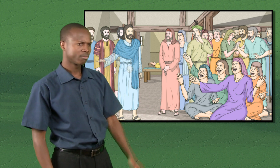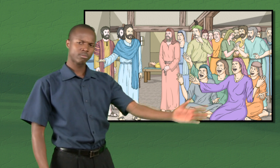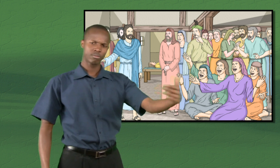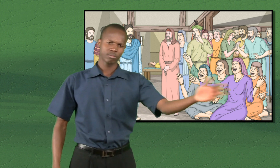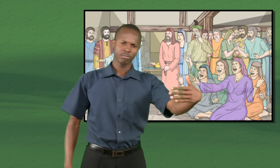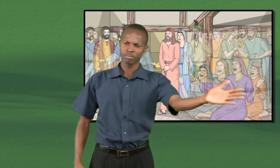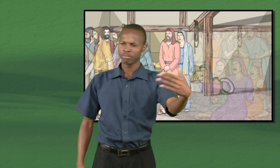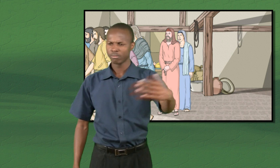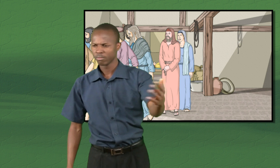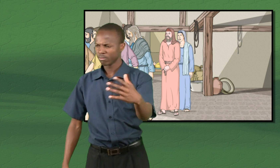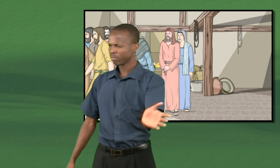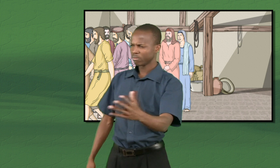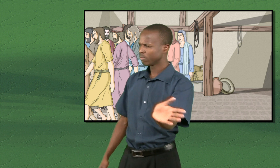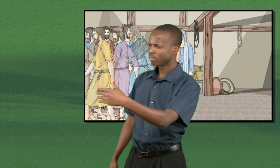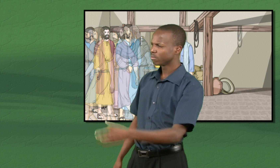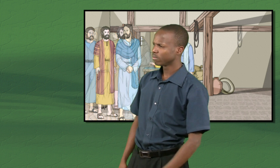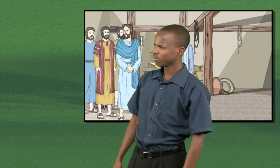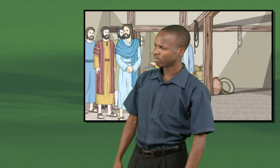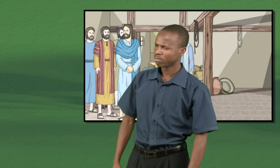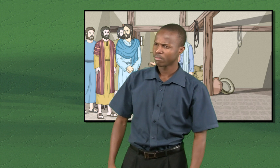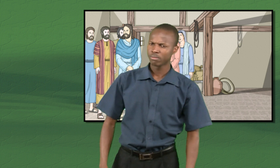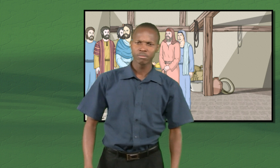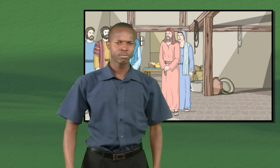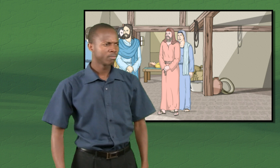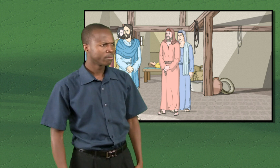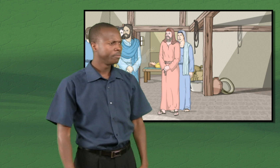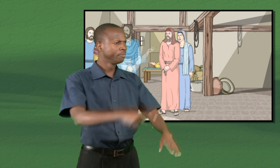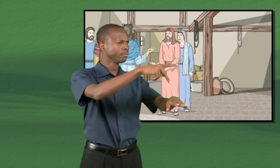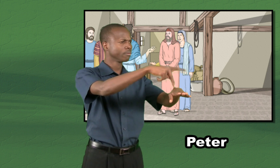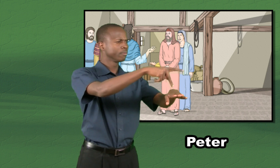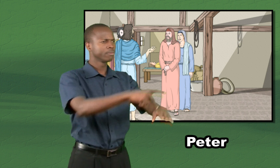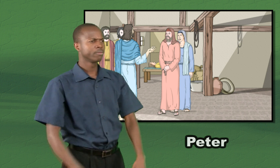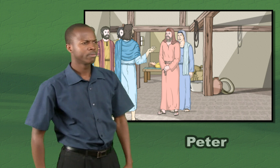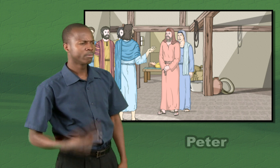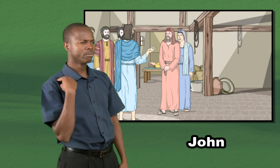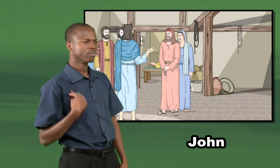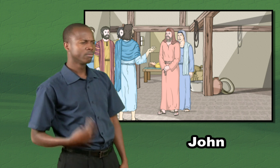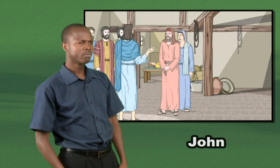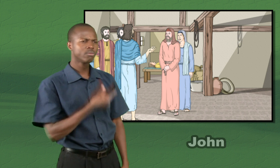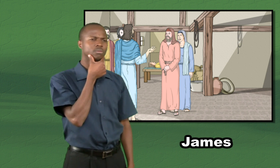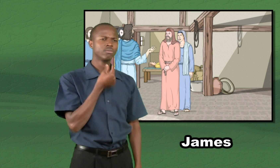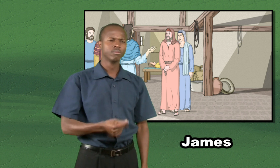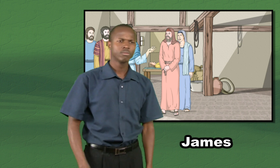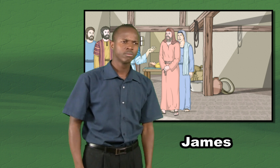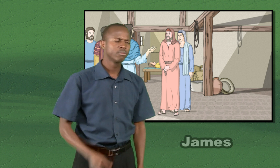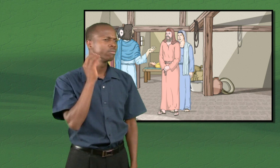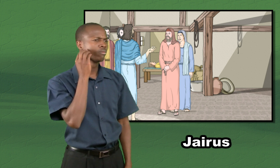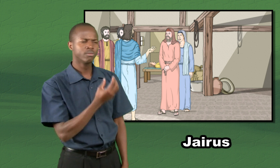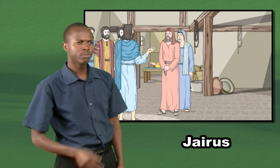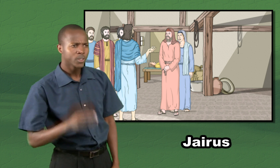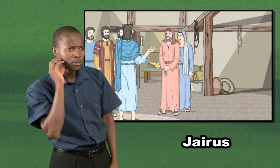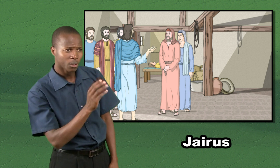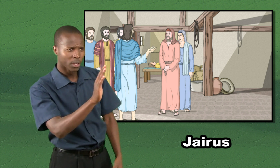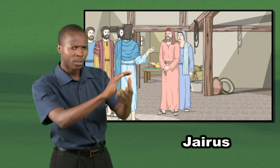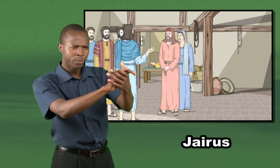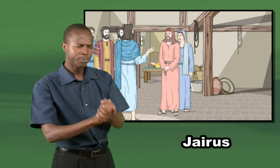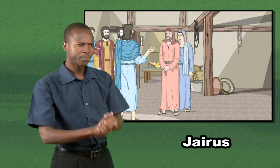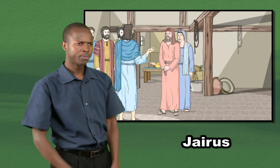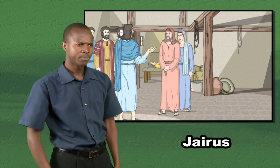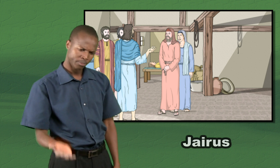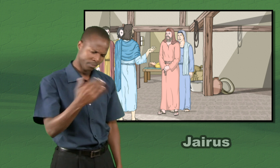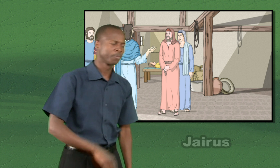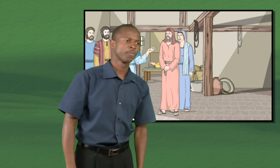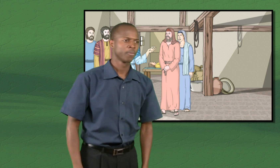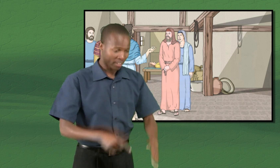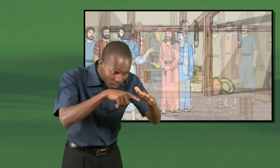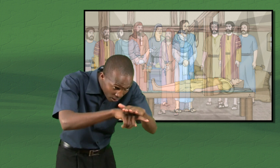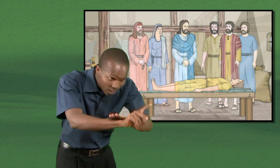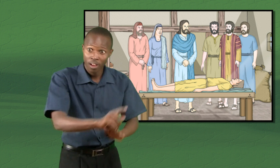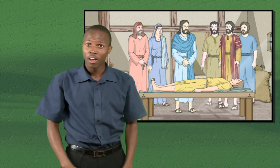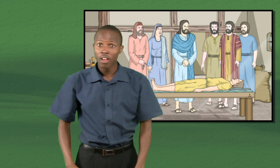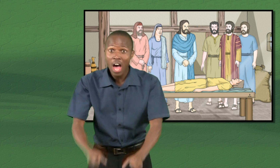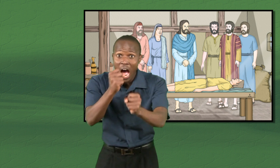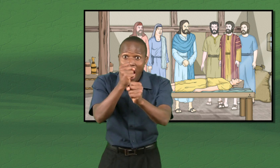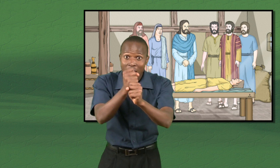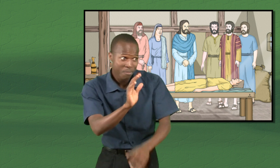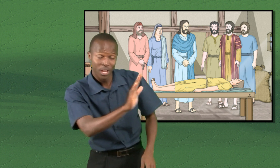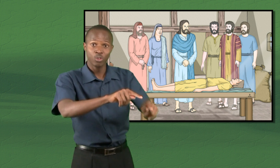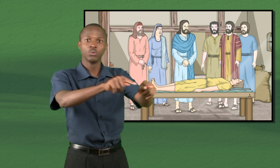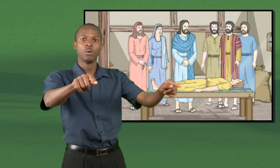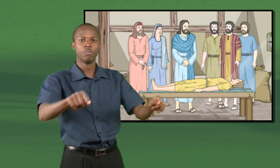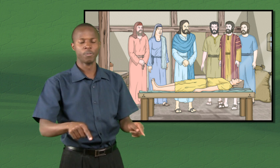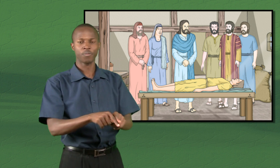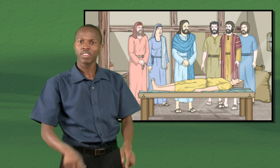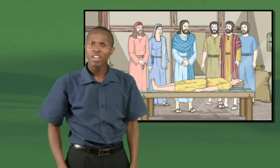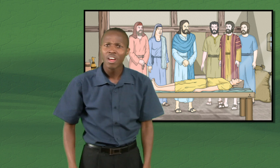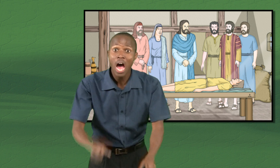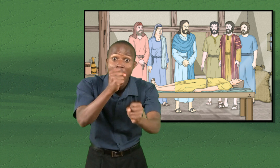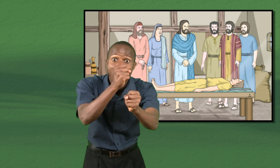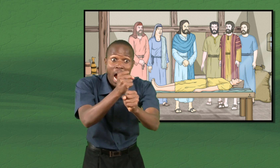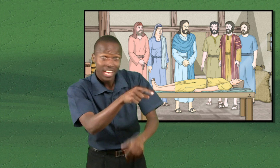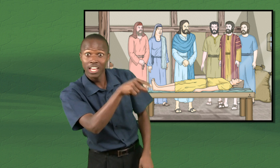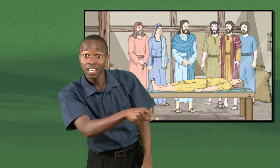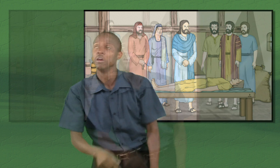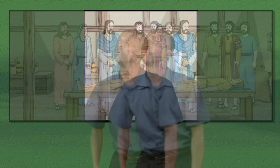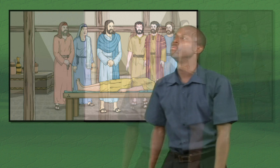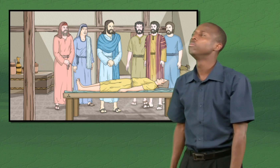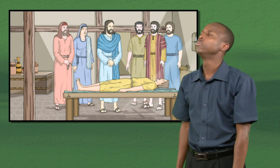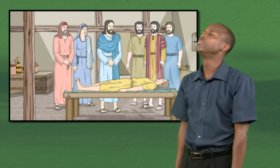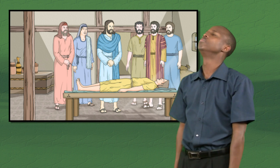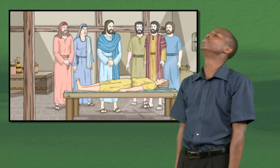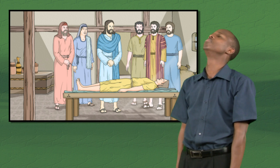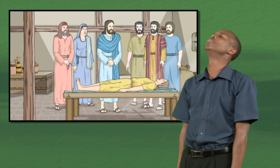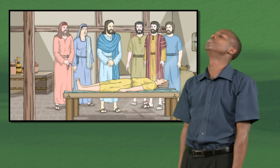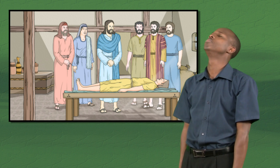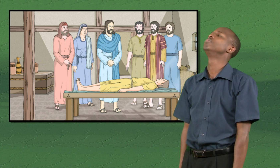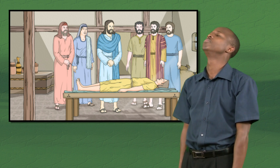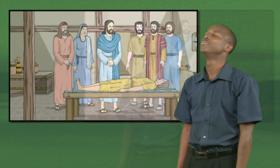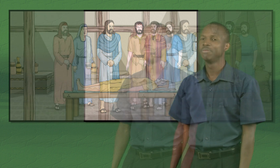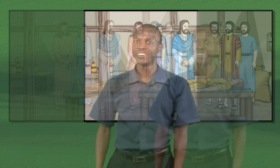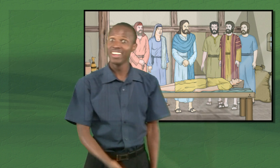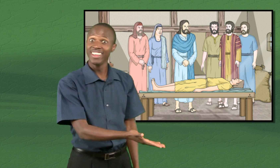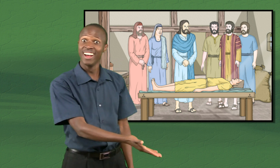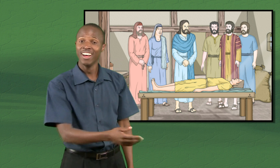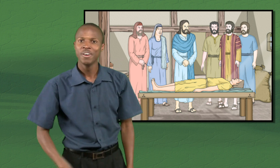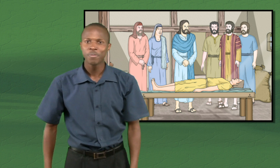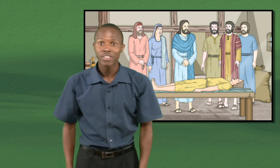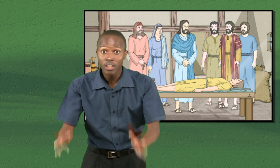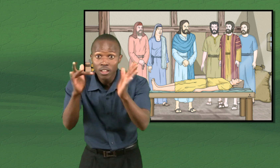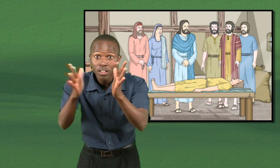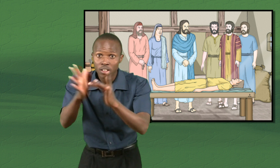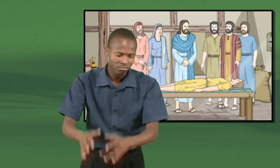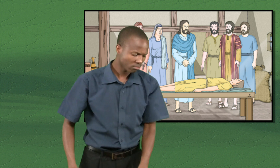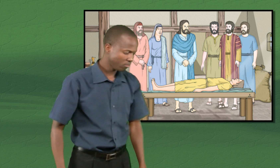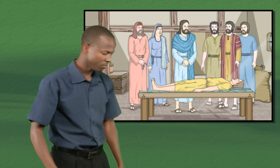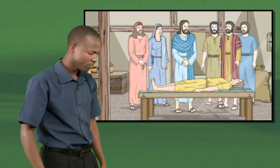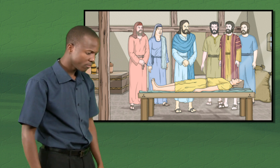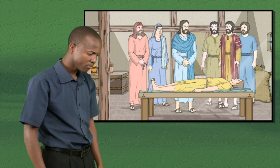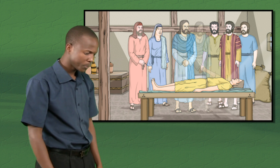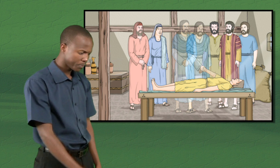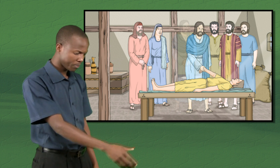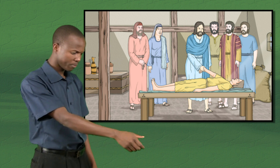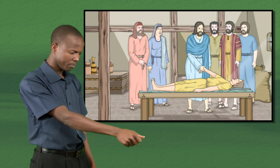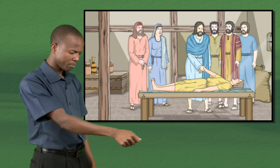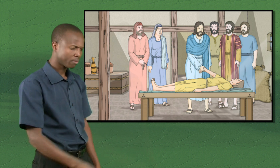After He had put them all outside, He took the child’s father and mother and His own companions, and went in to see the child.